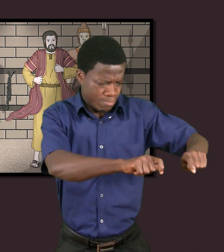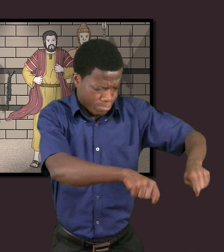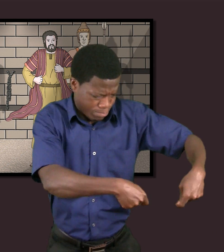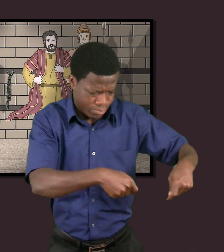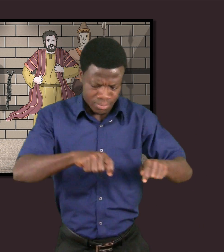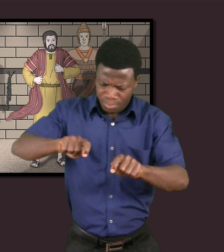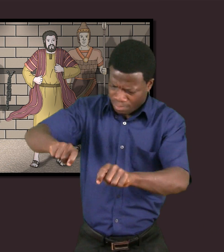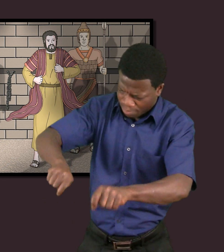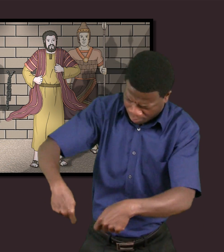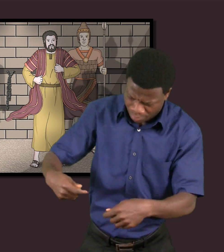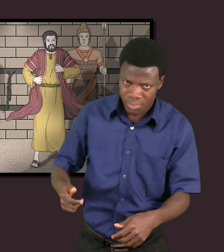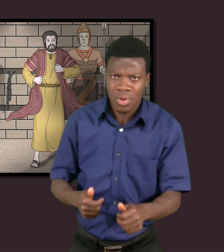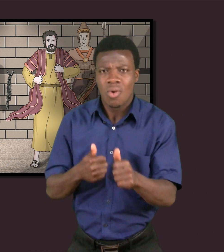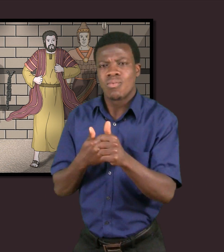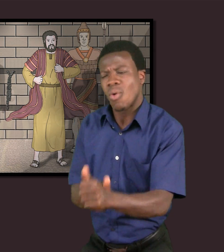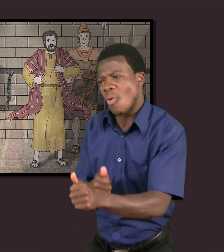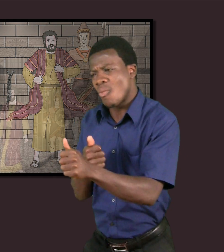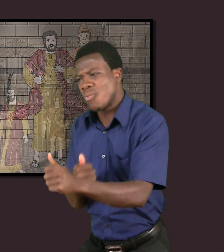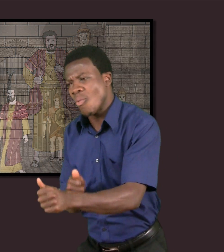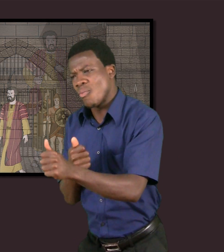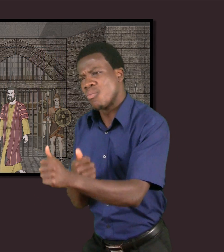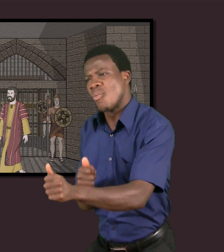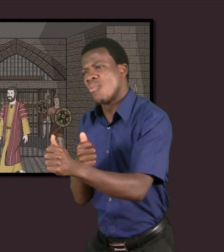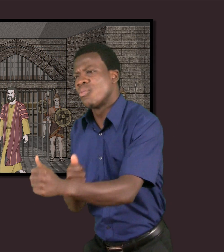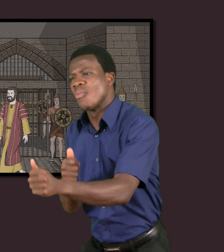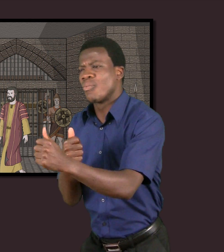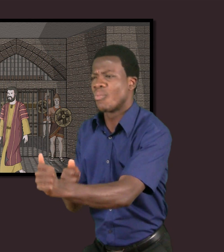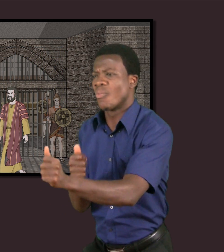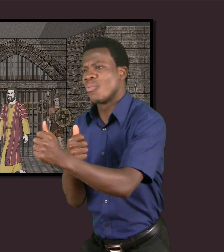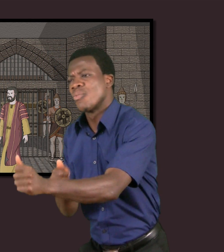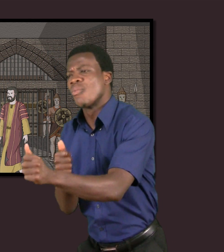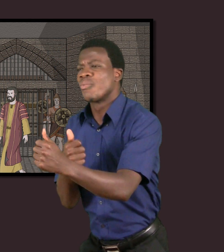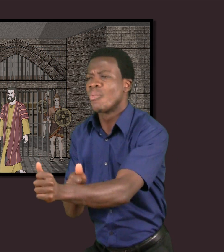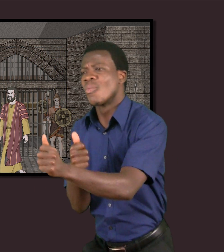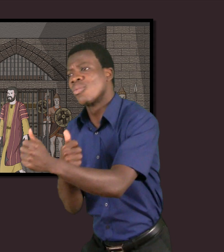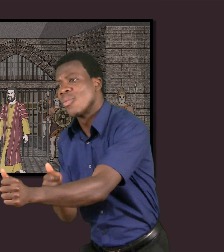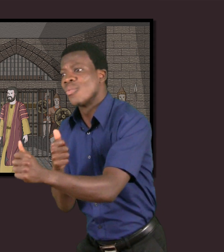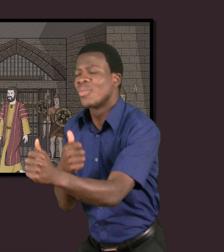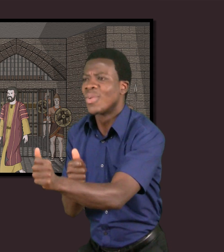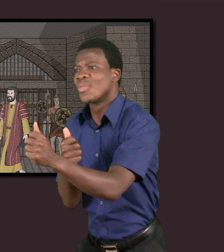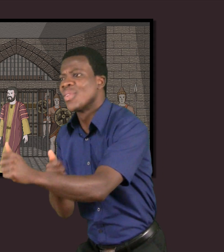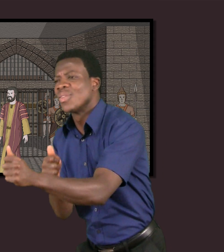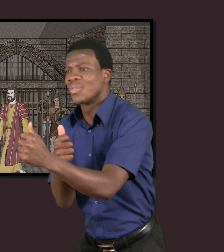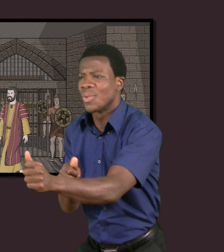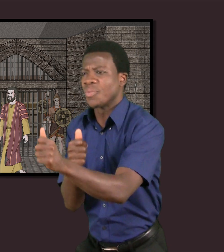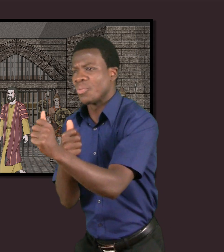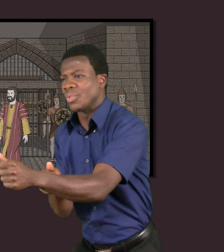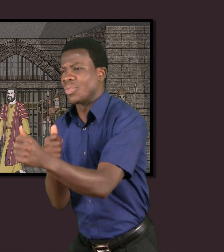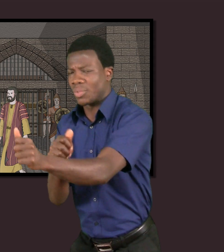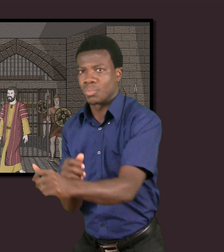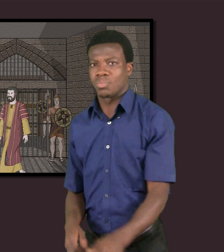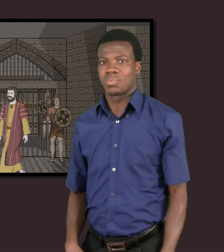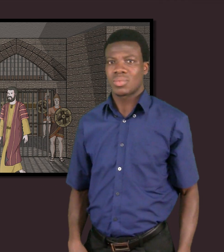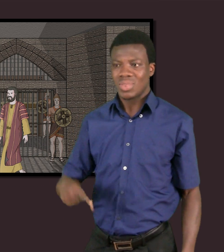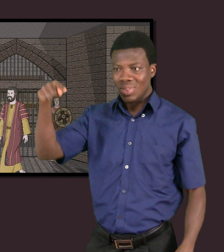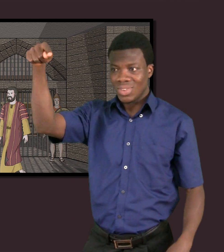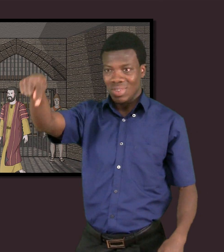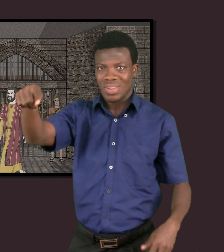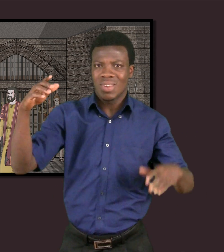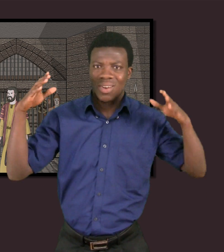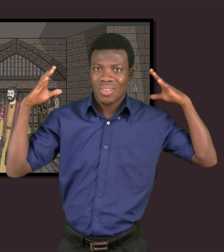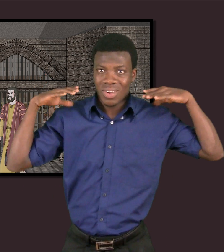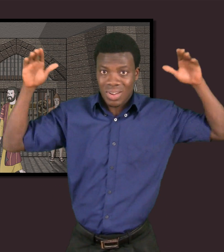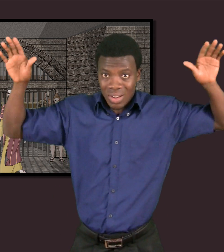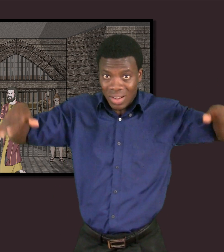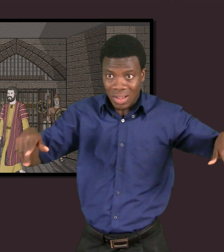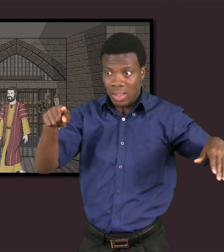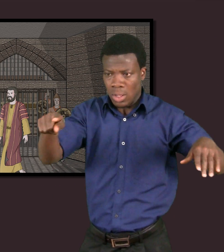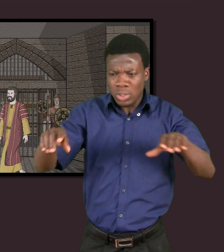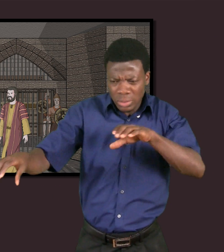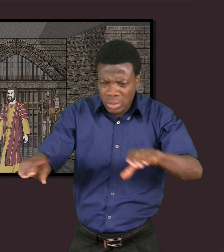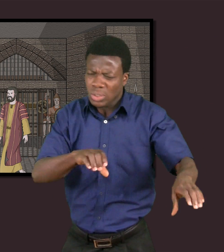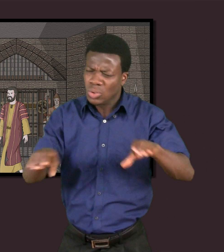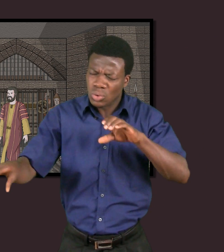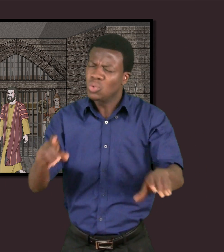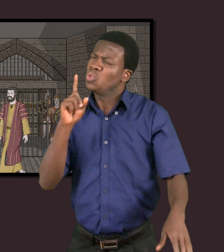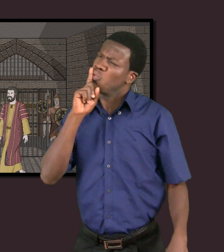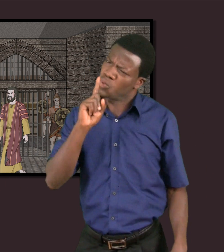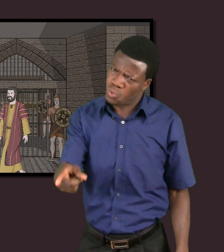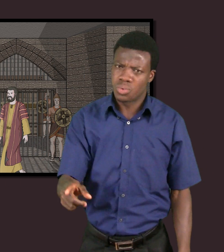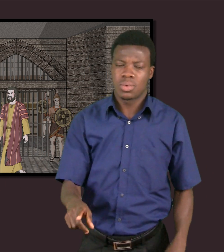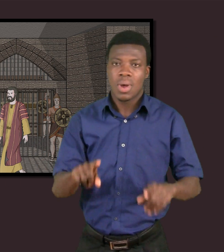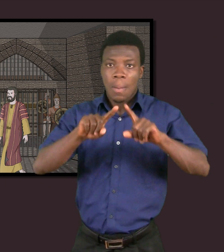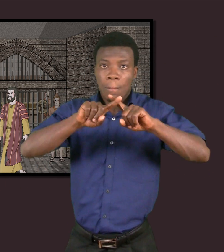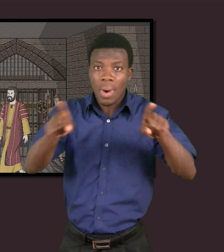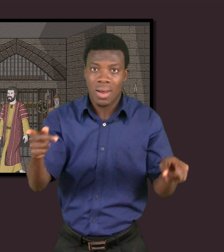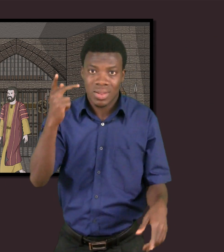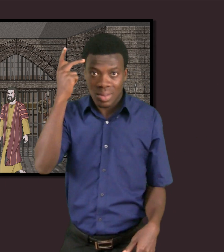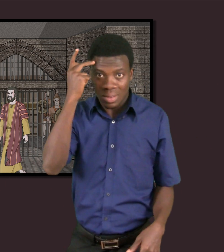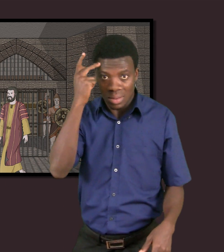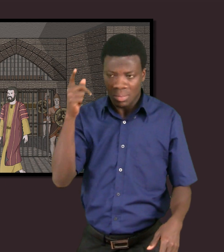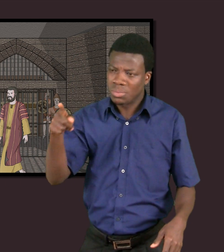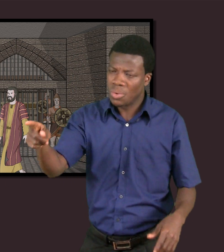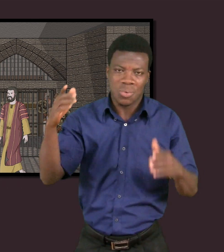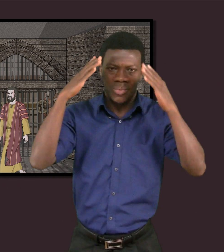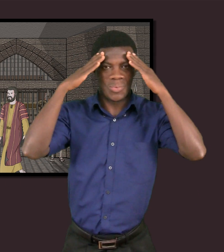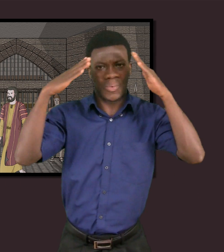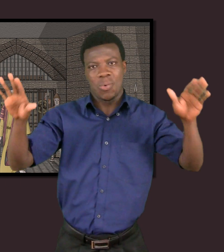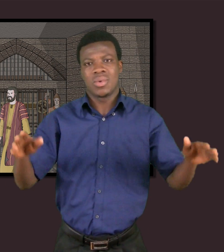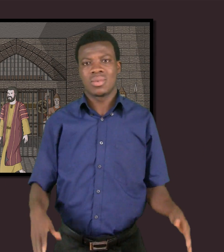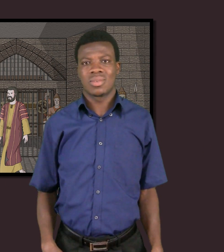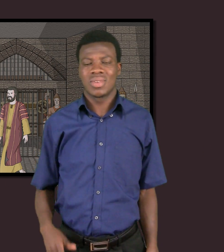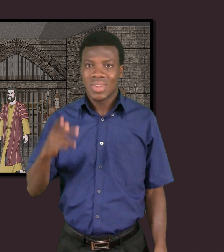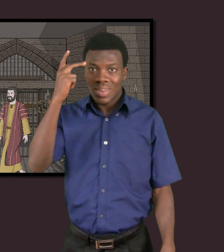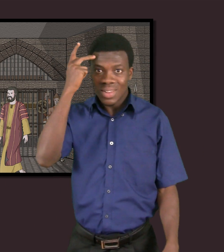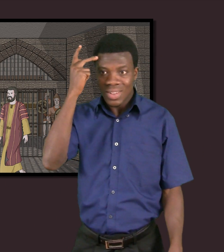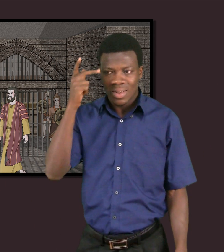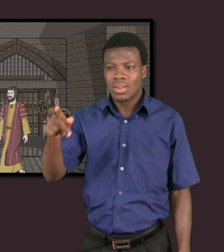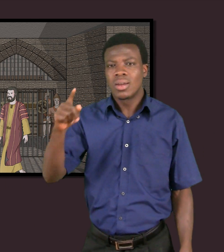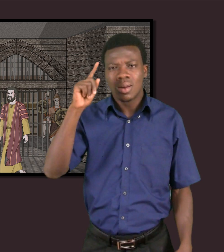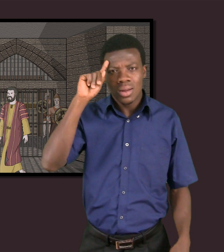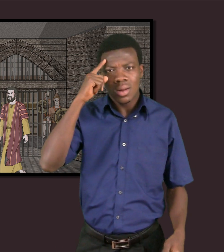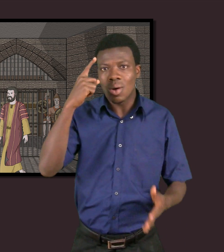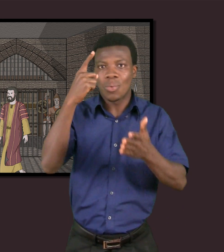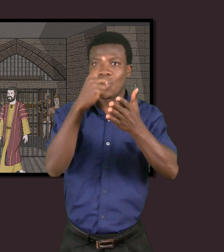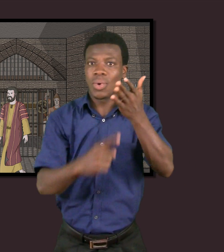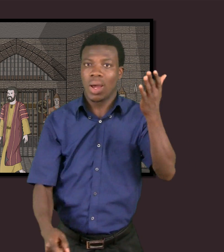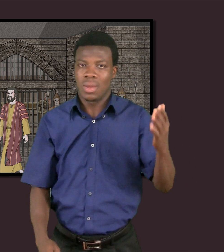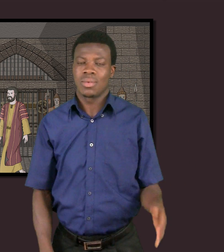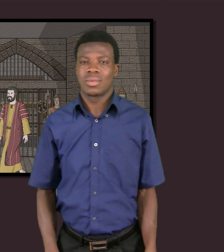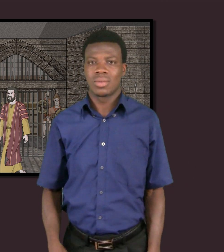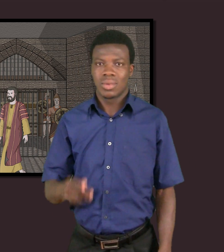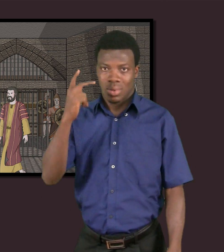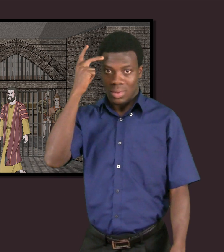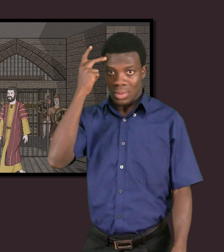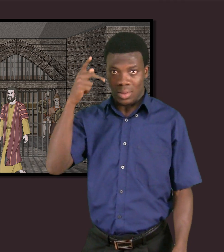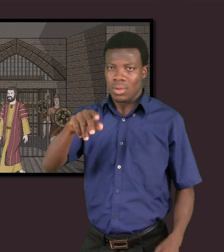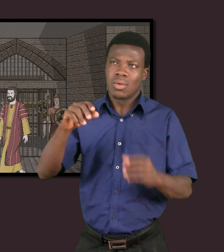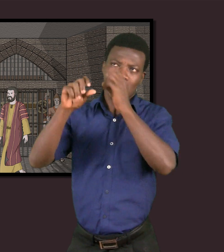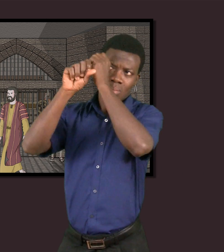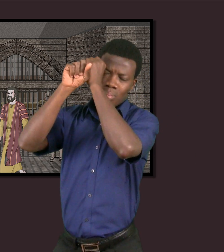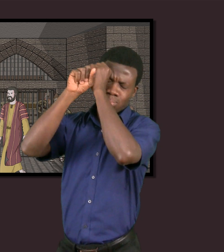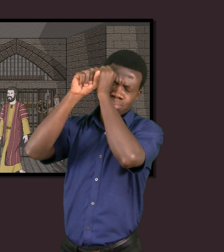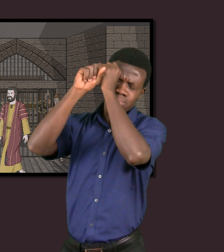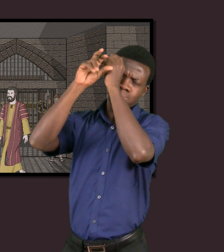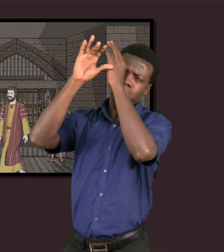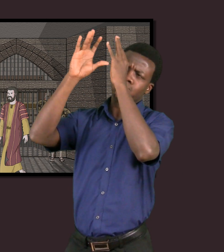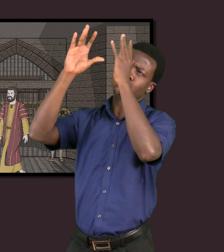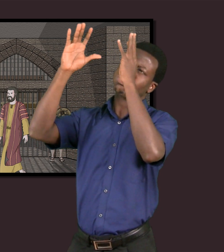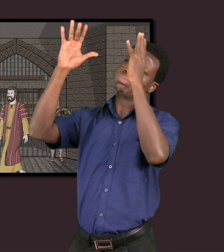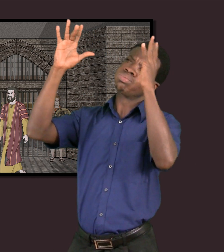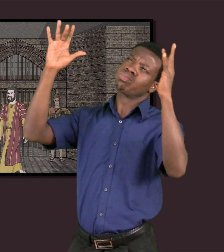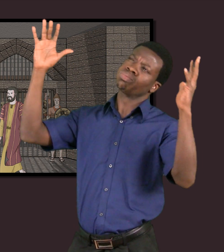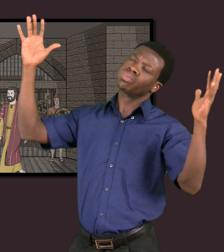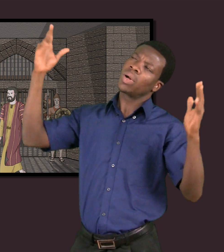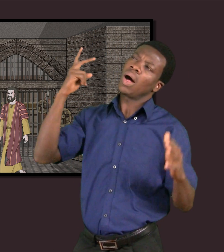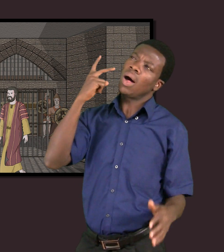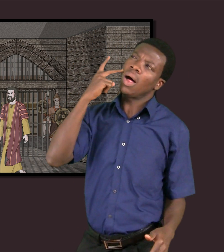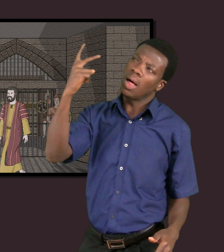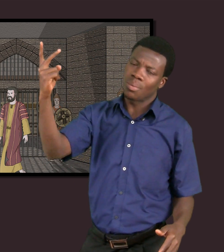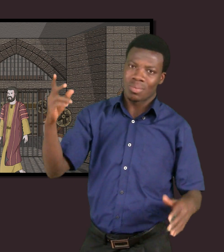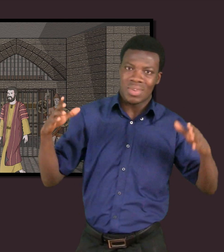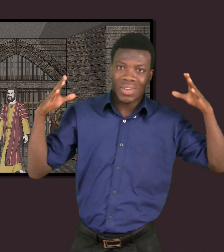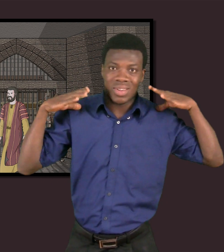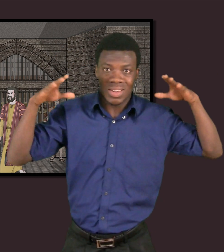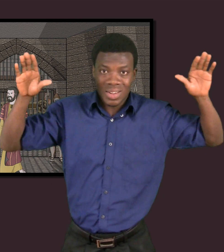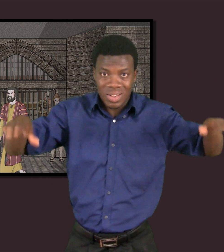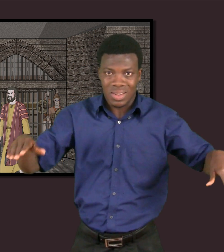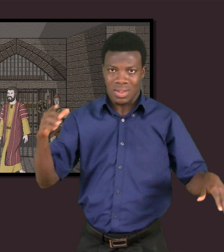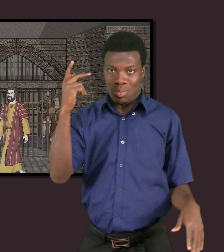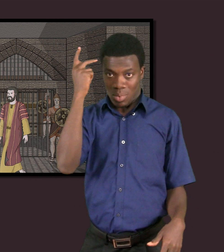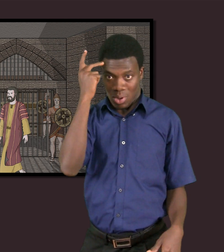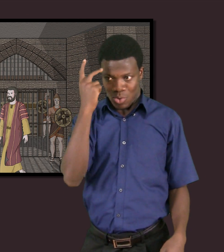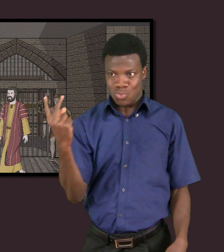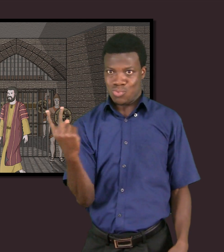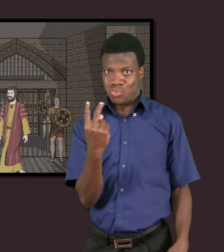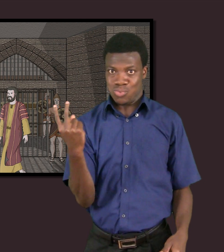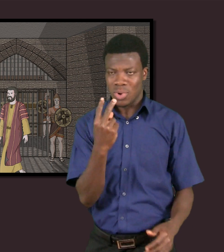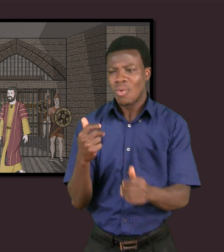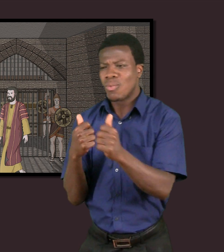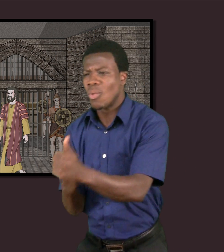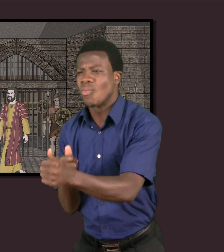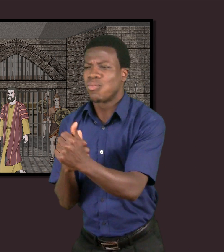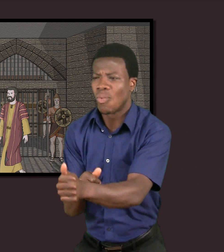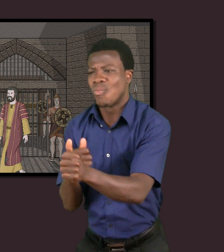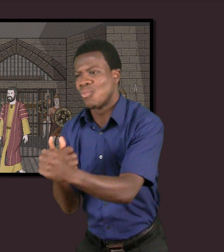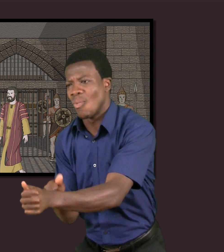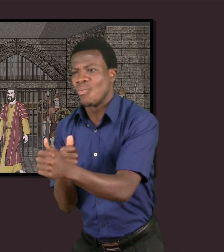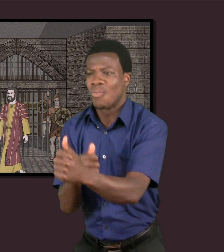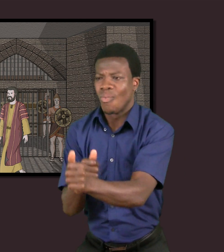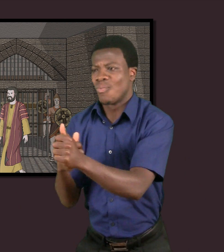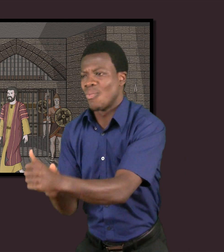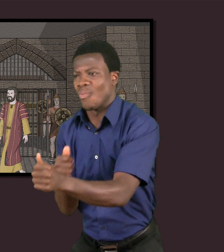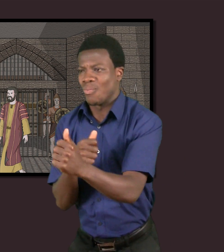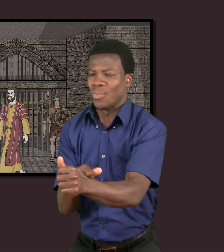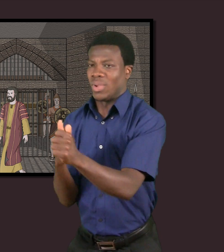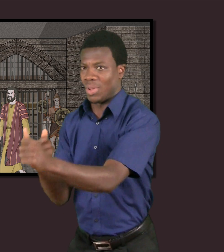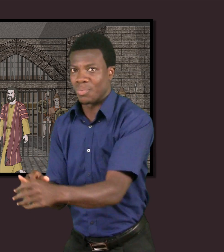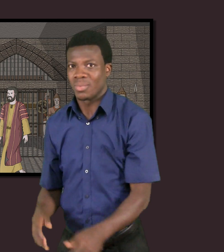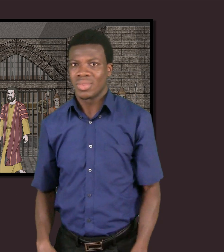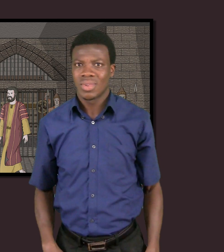So Peter followed him out, but he was unaware that what the angel was doing was real.